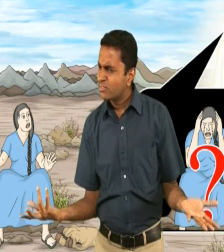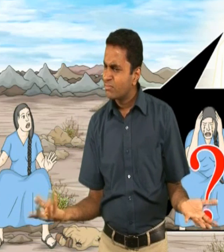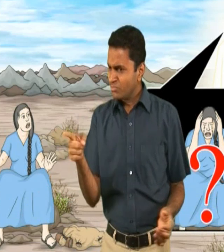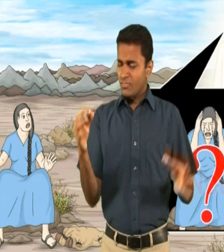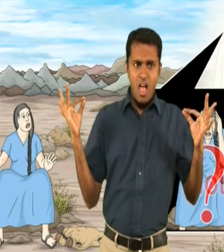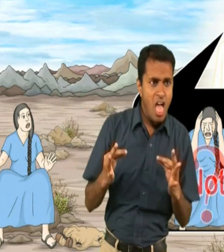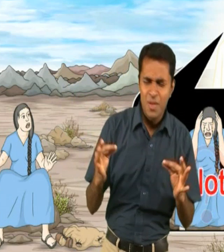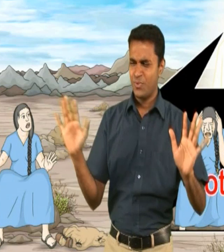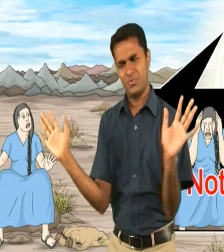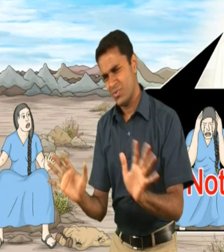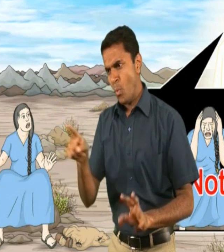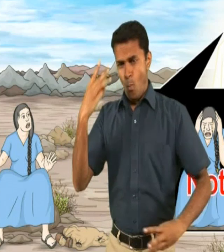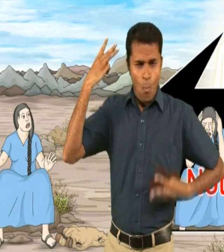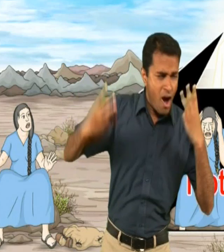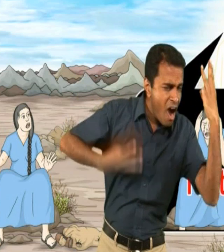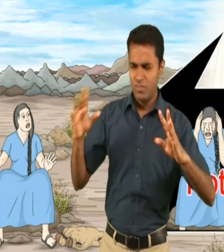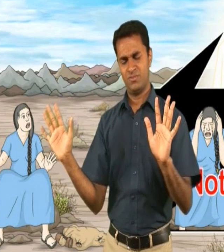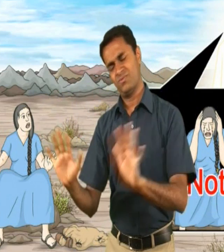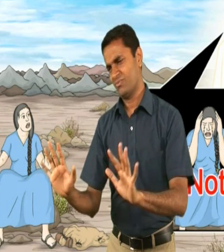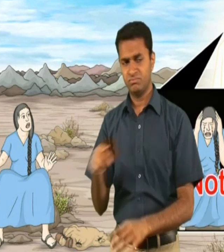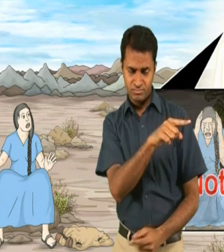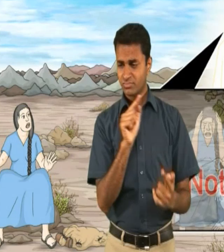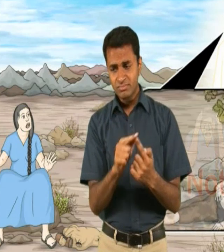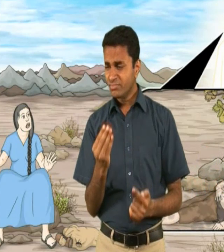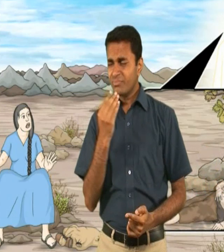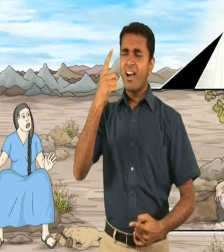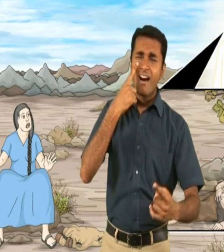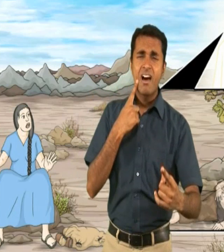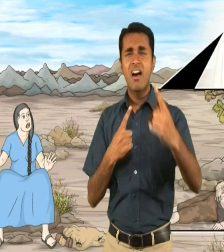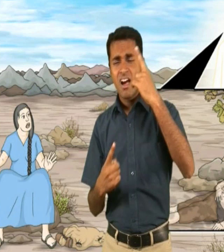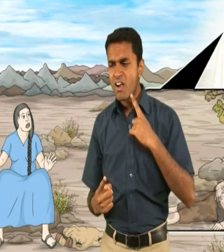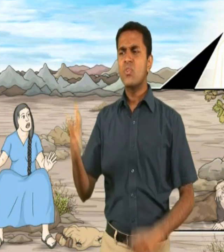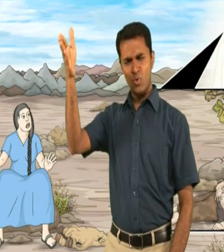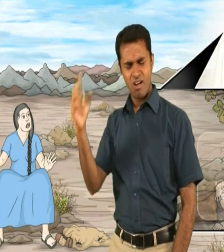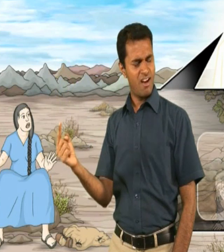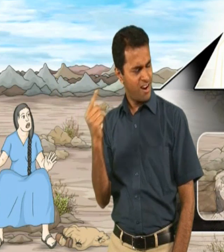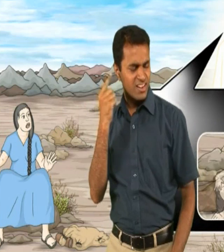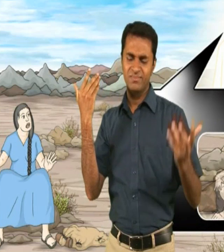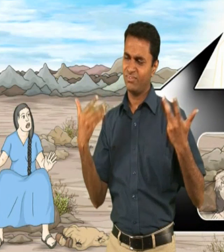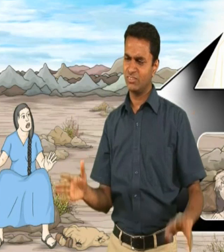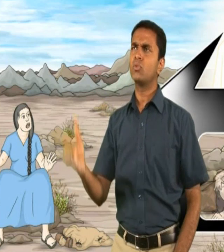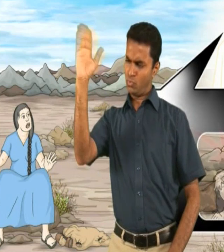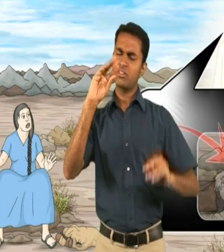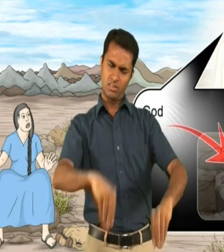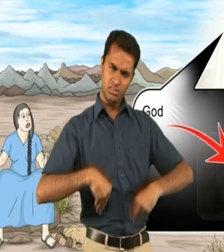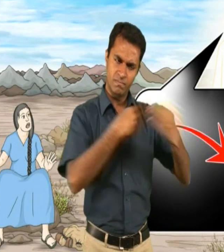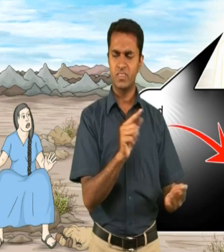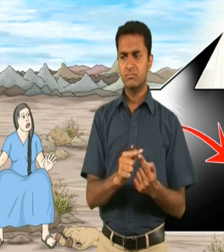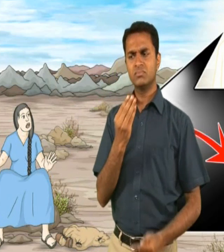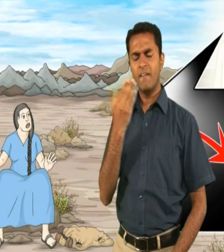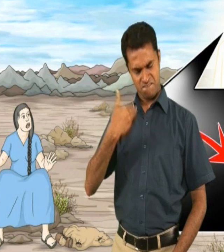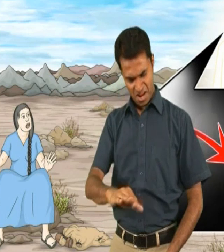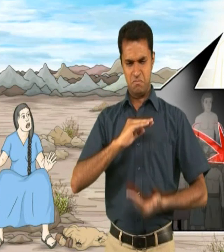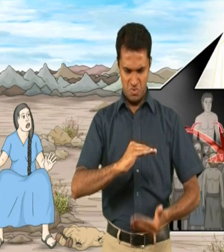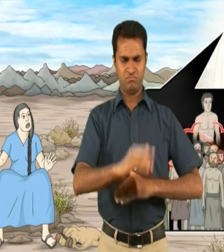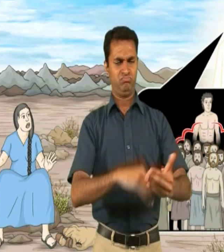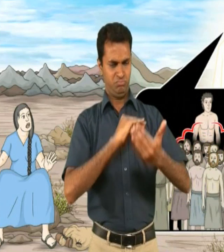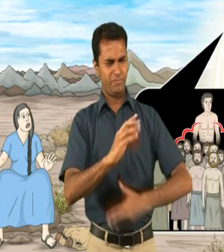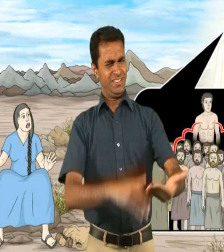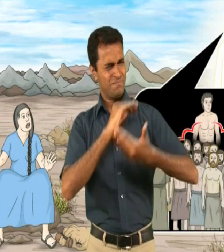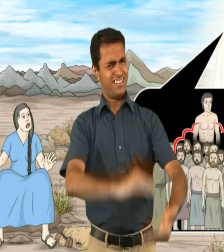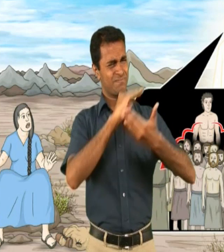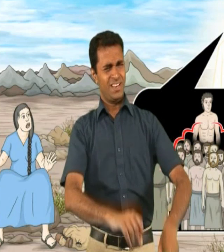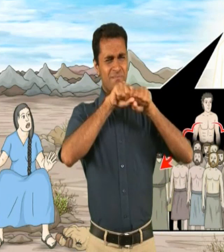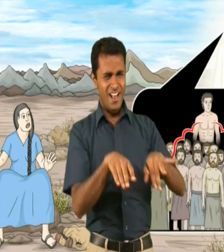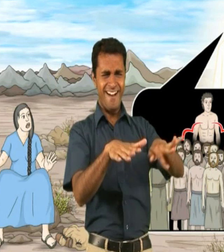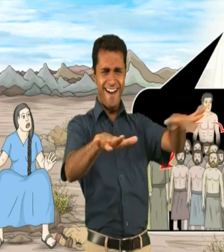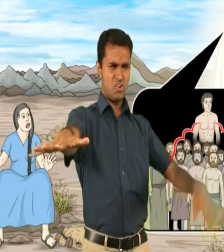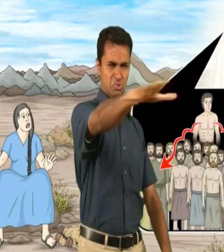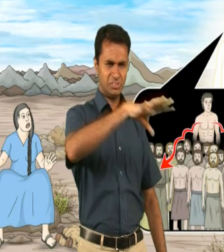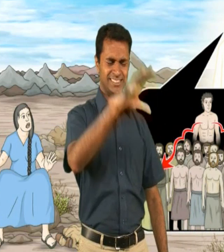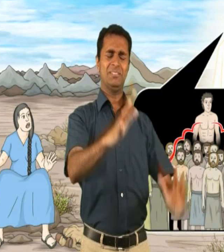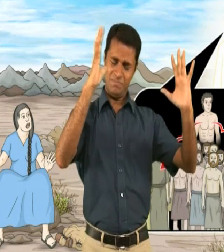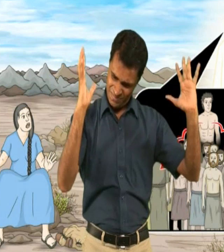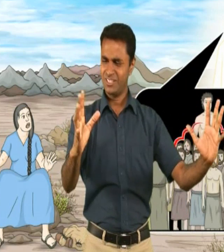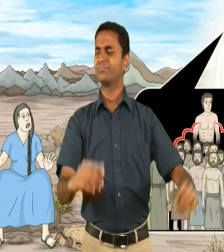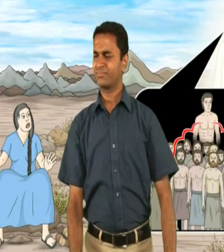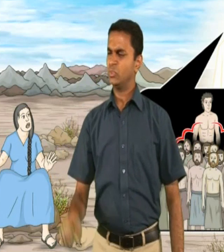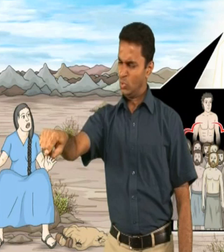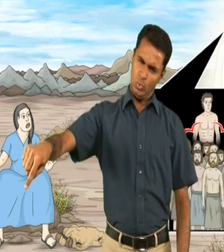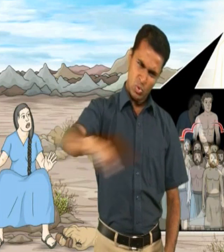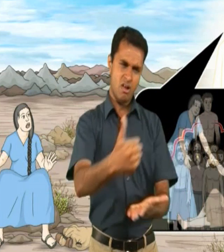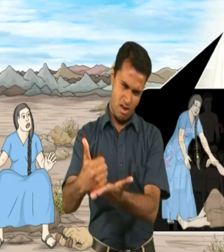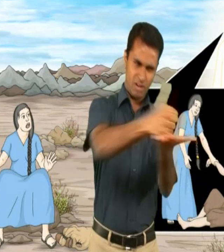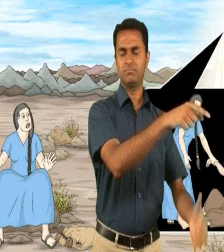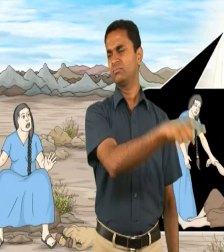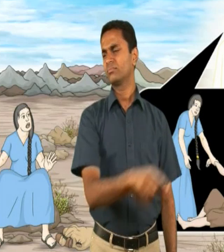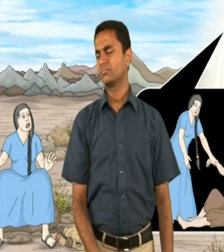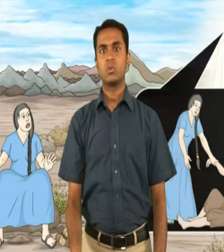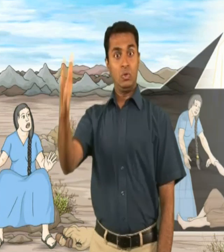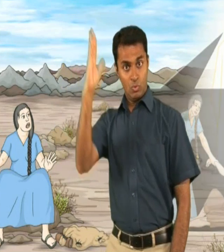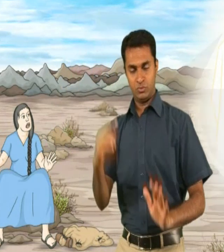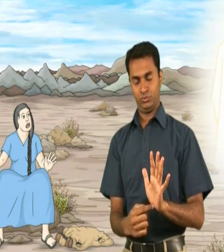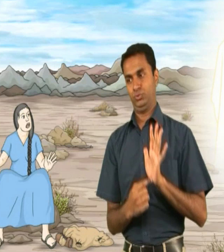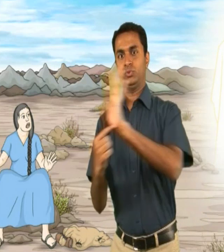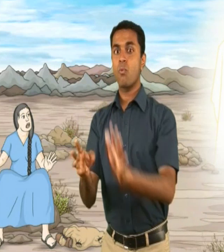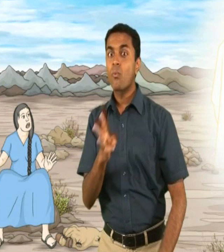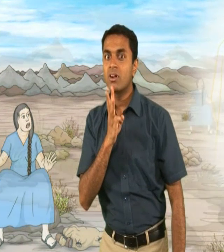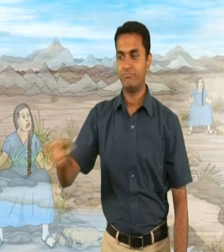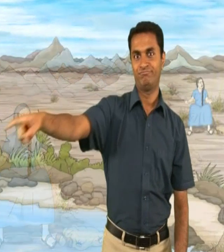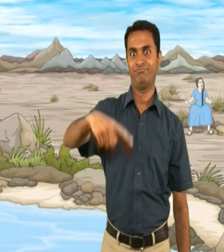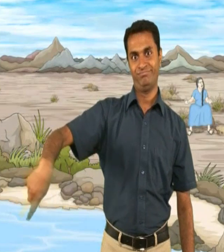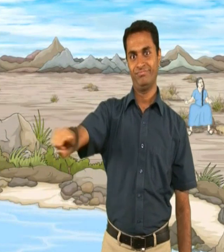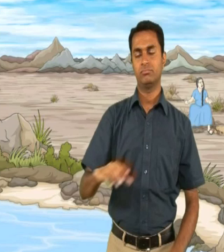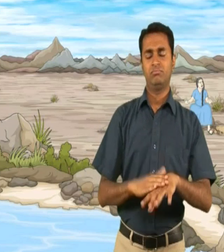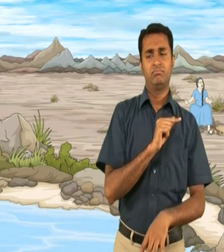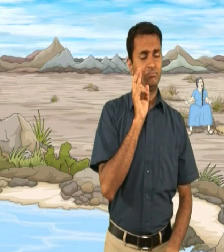Do not be afraid, for God has heard the voice of the boy where he lies. Get up, lift up the boy, and take him by the hand, for I will make him into a great nation.”